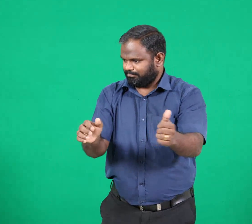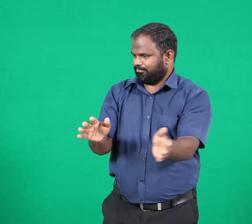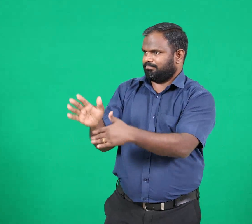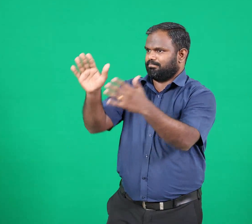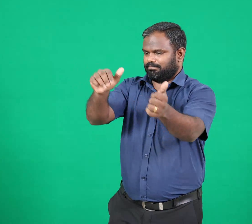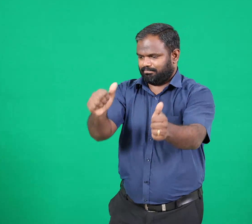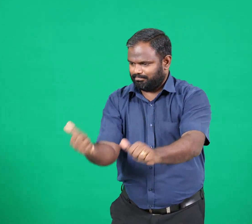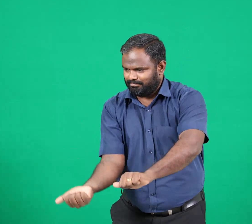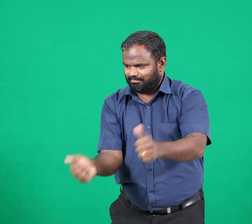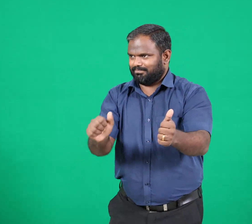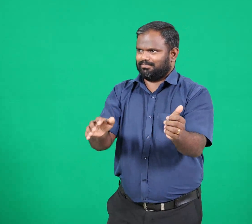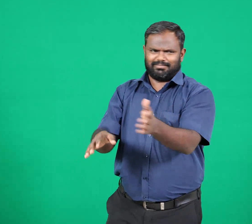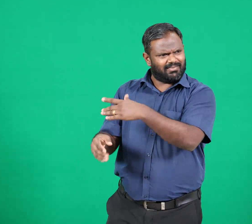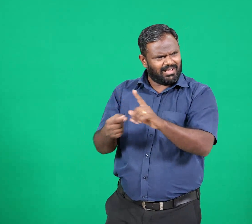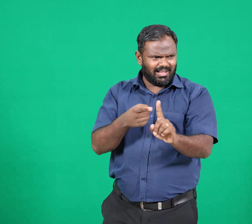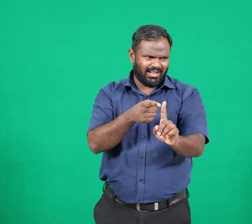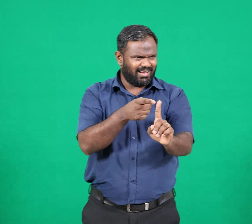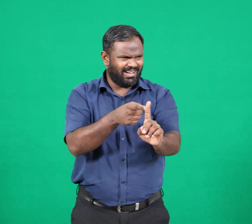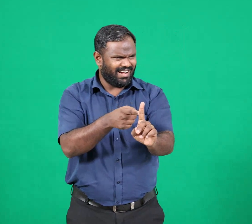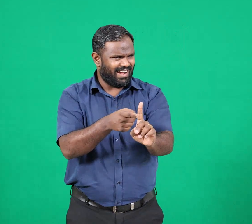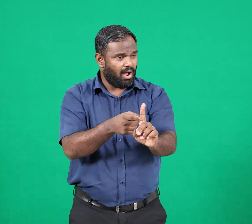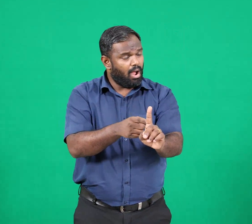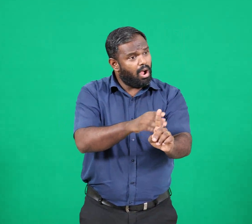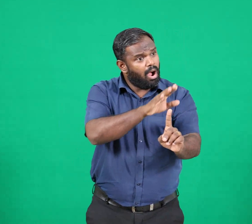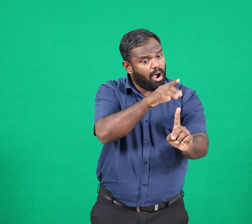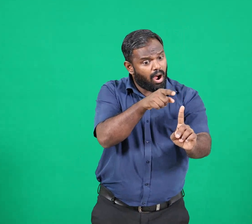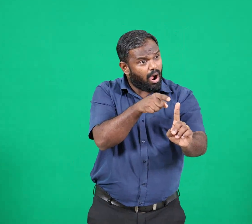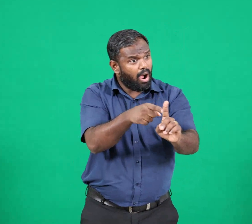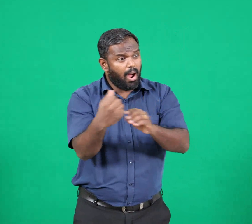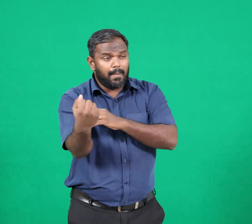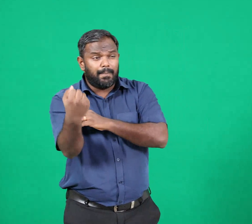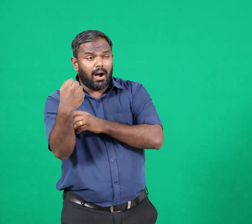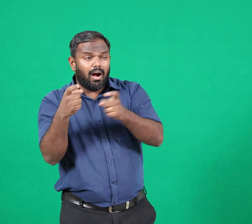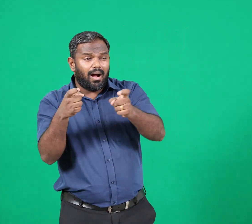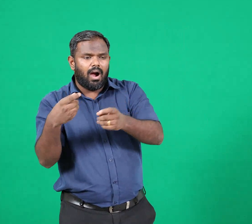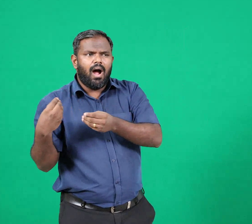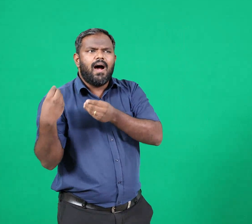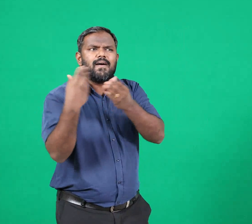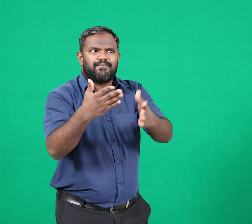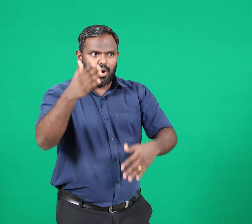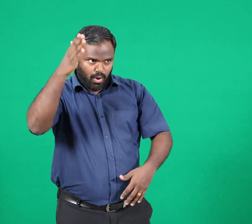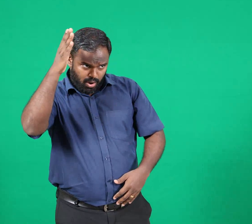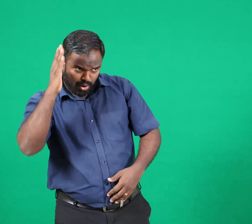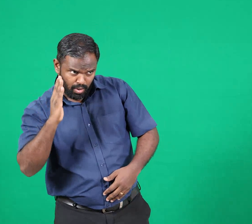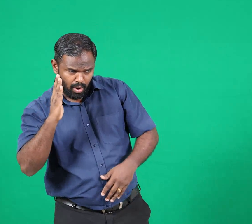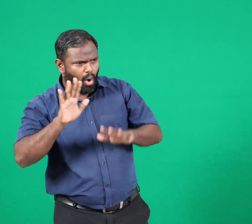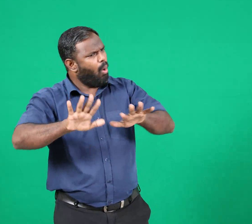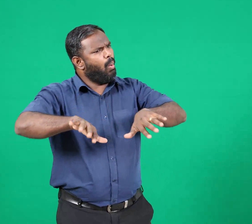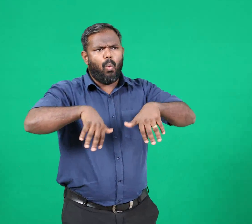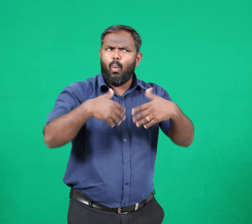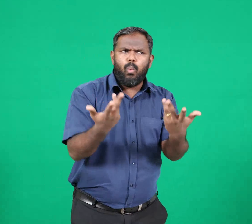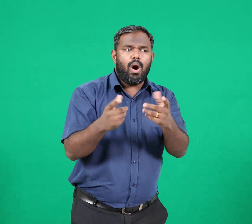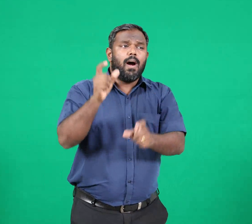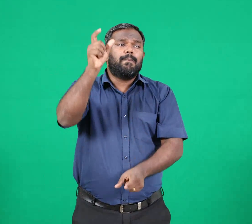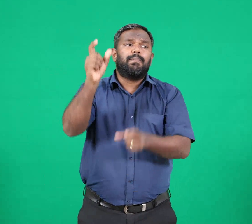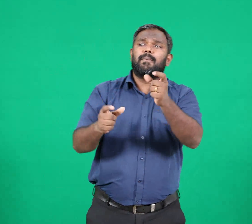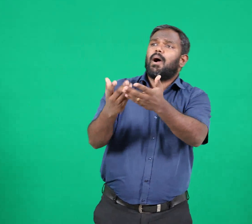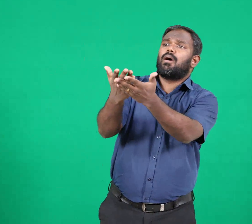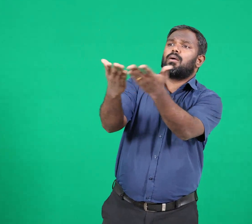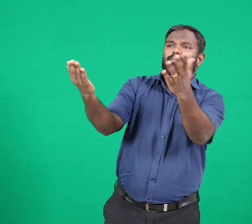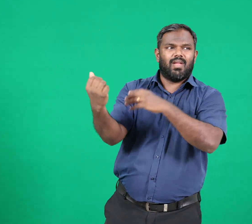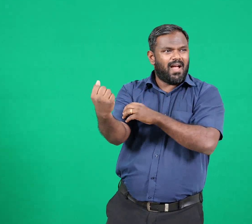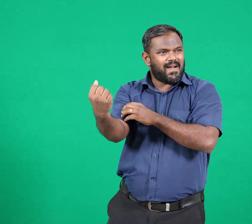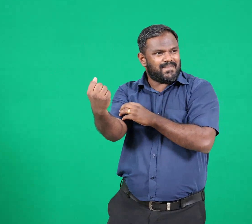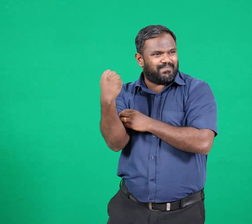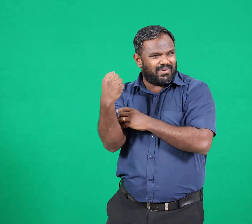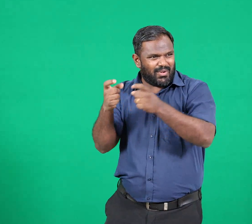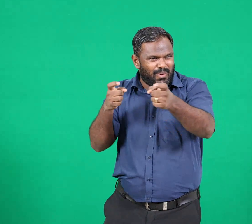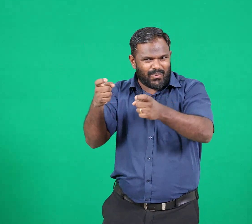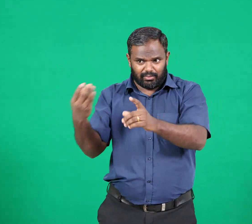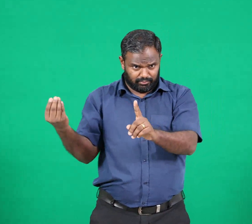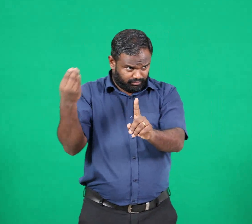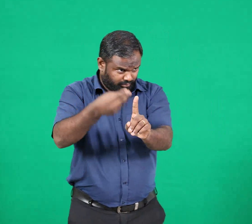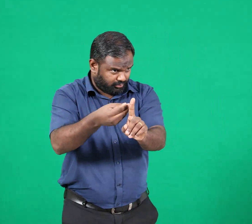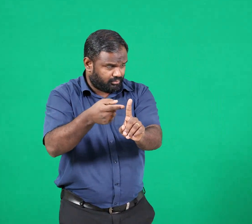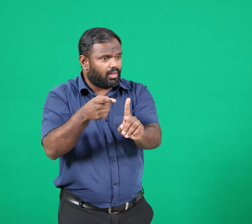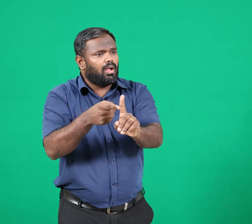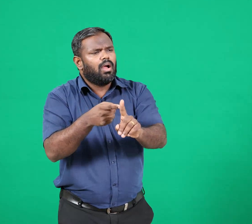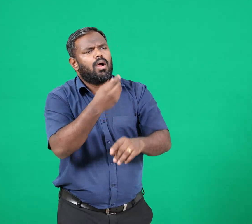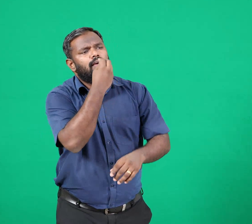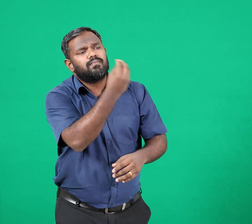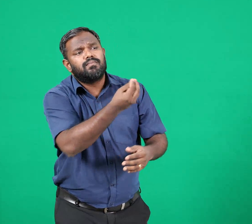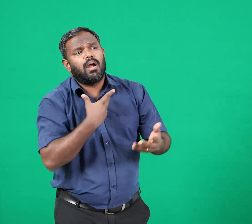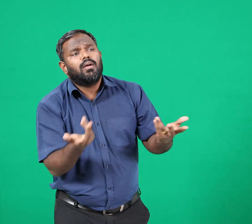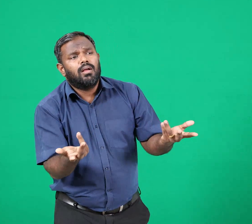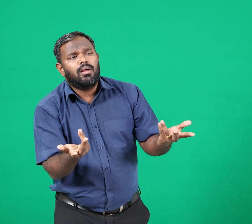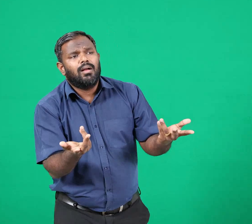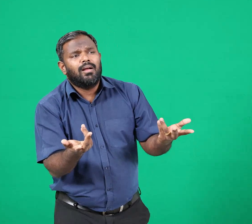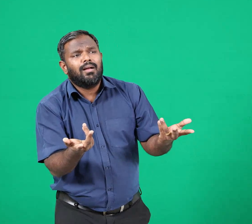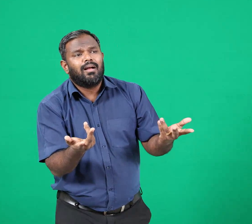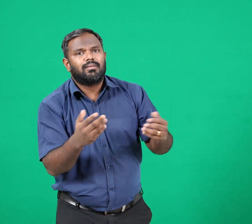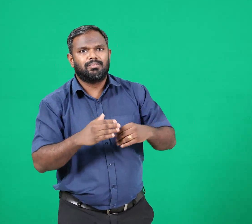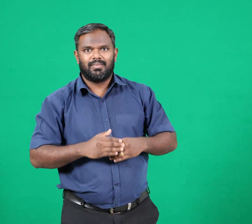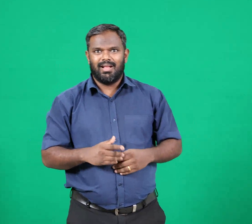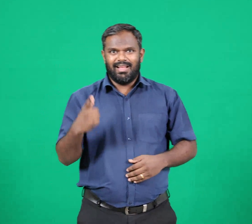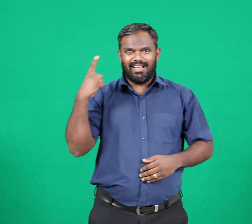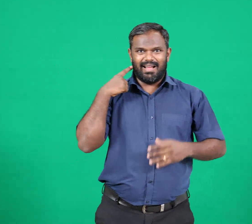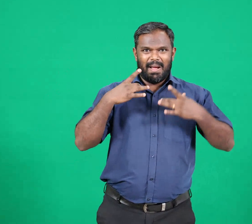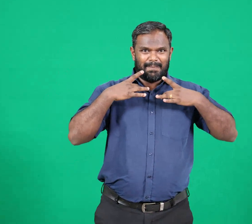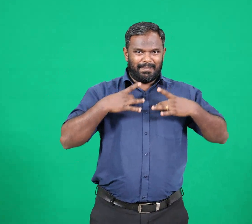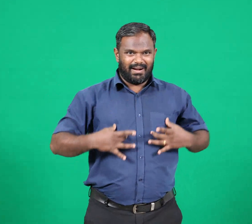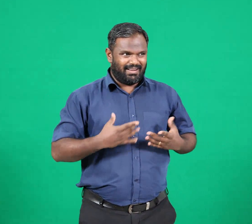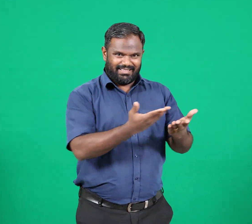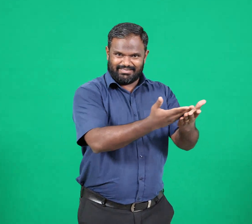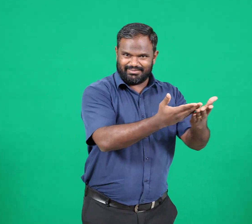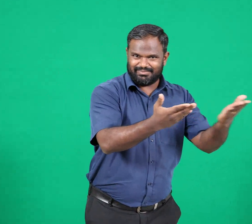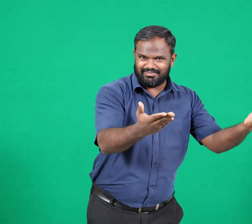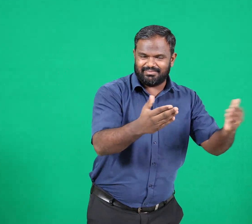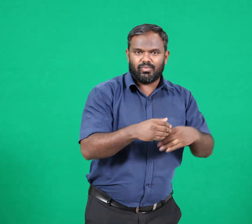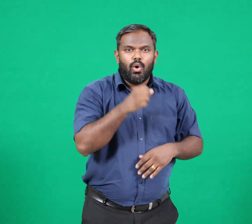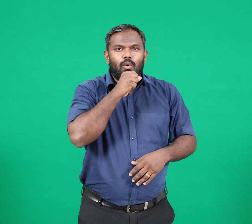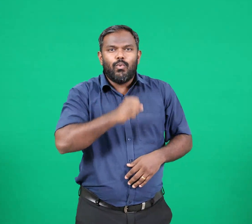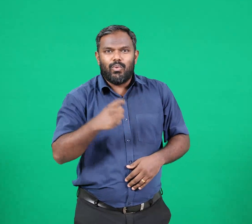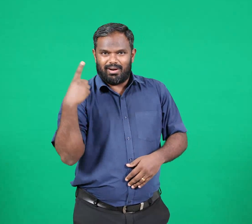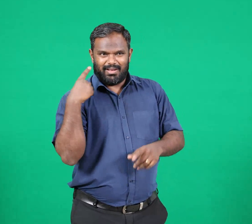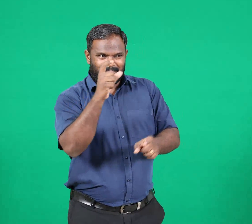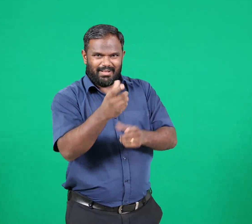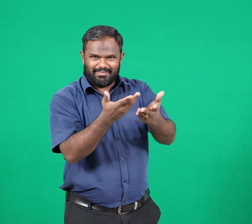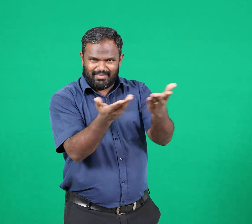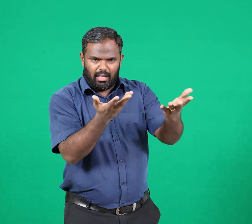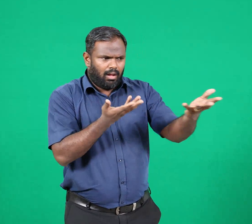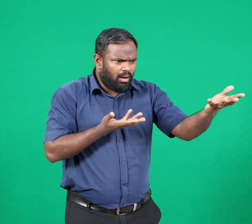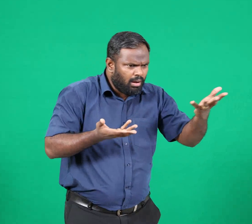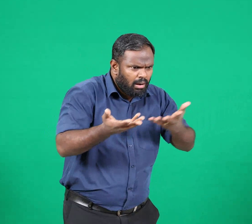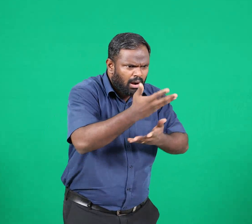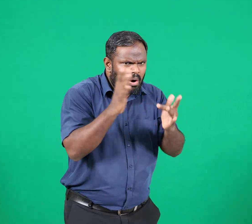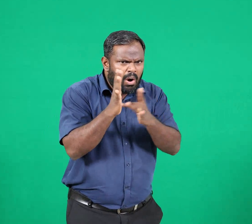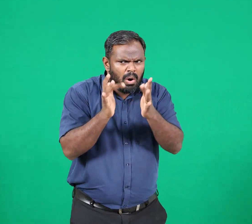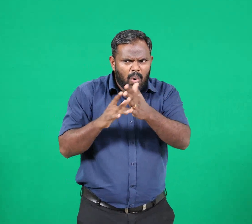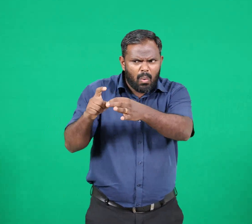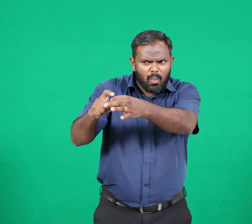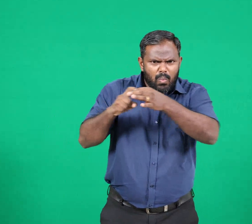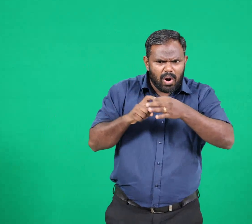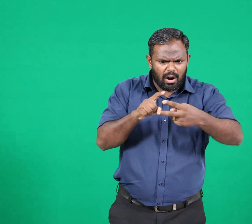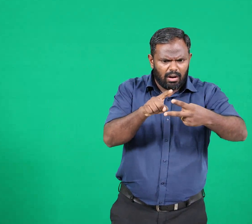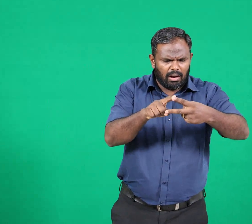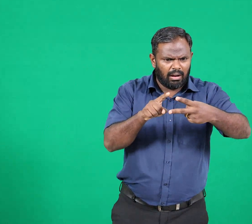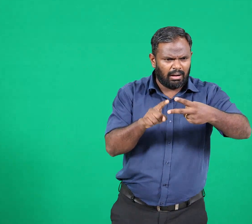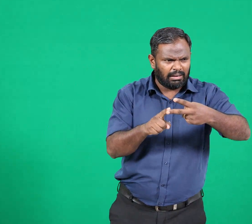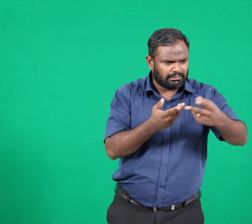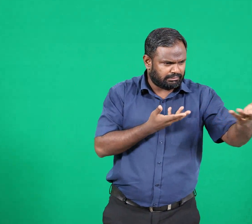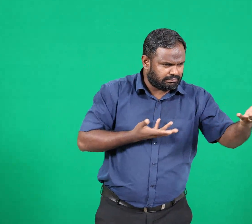What was the source of John's baptism? Was it from heaven or from men?"